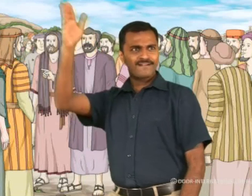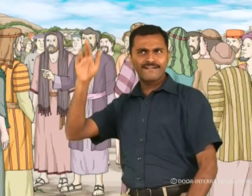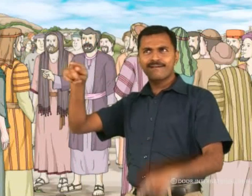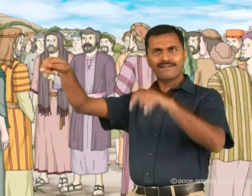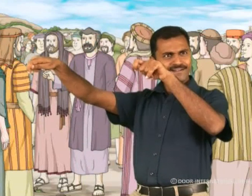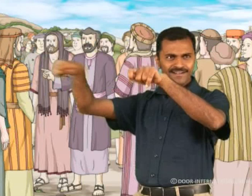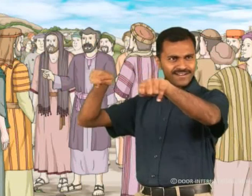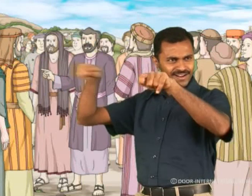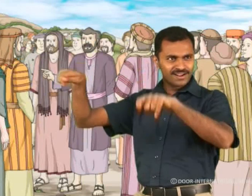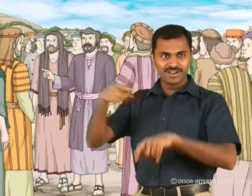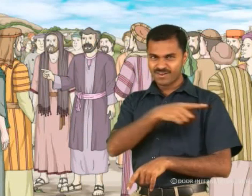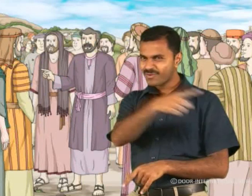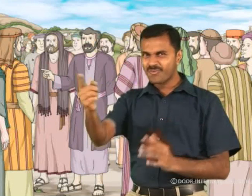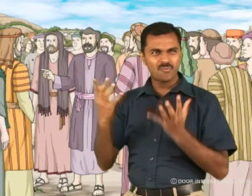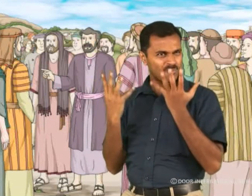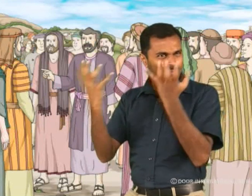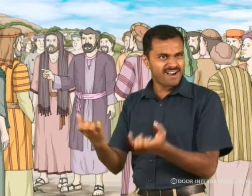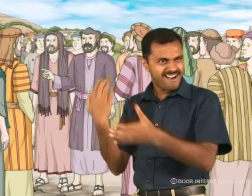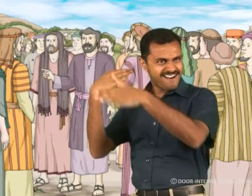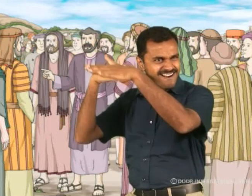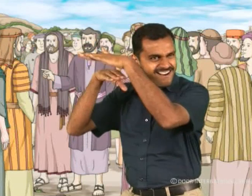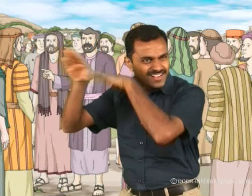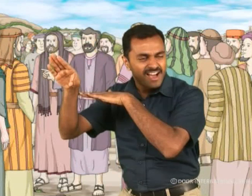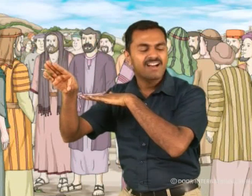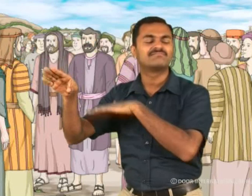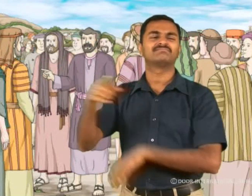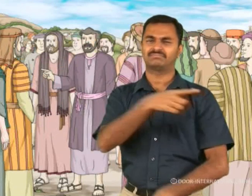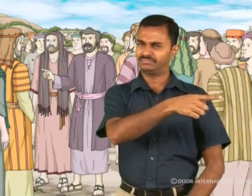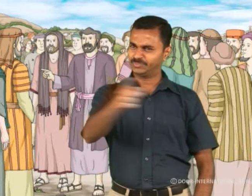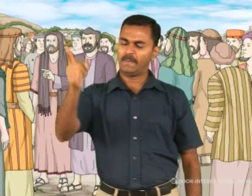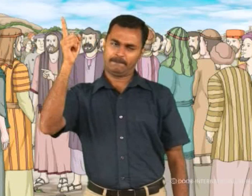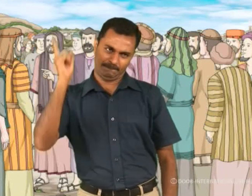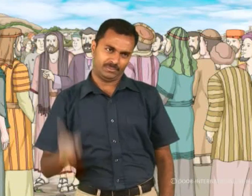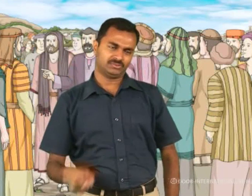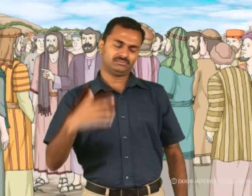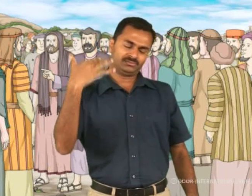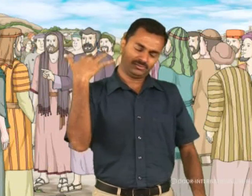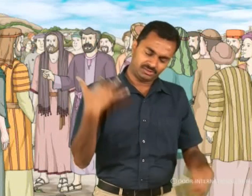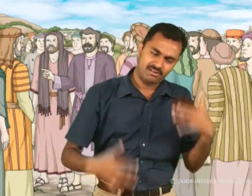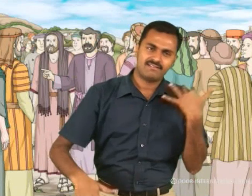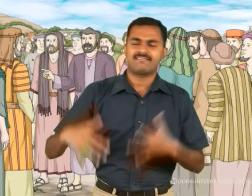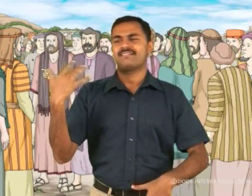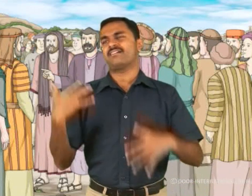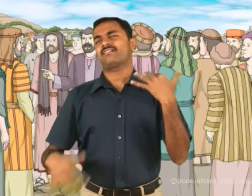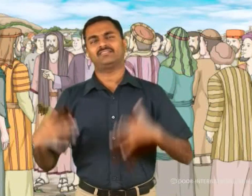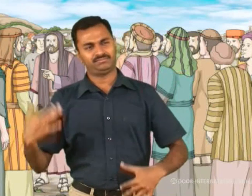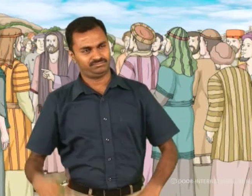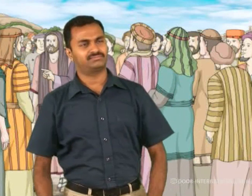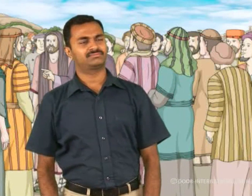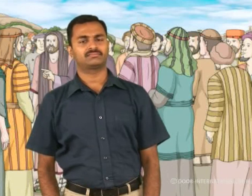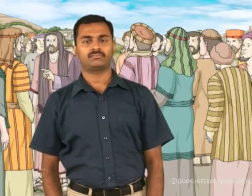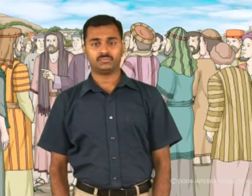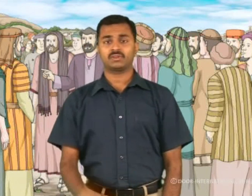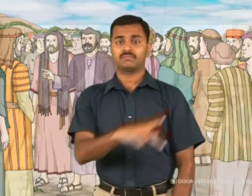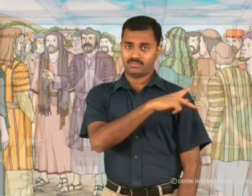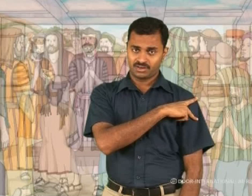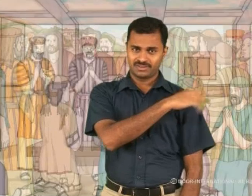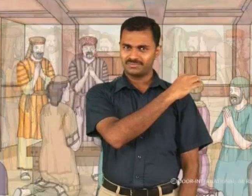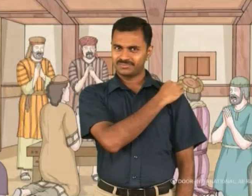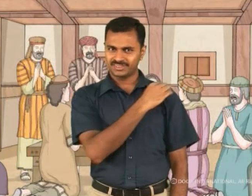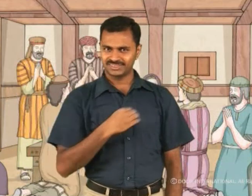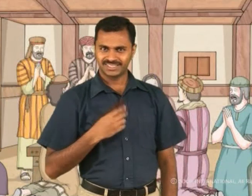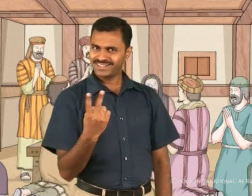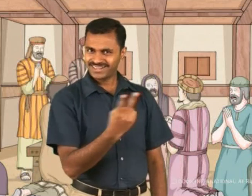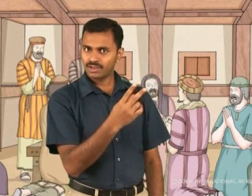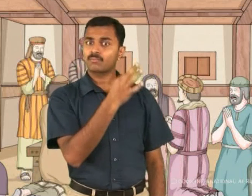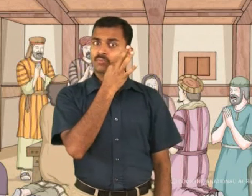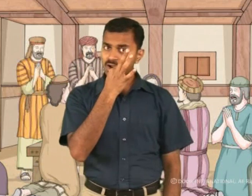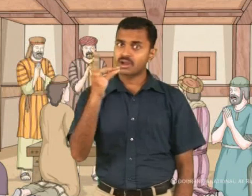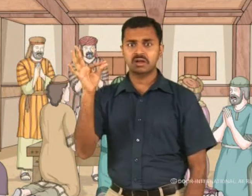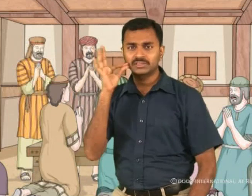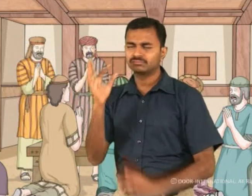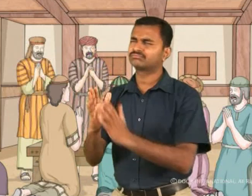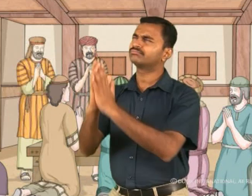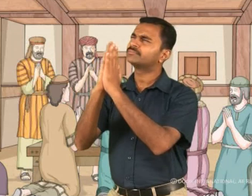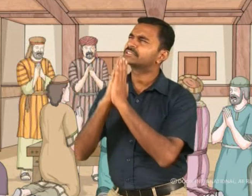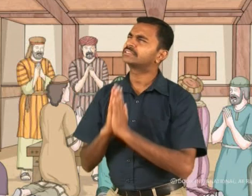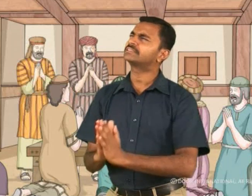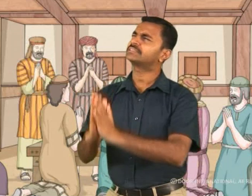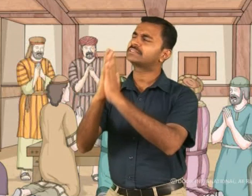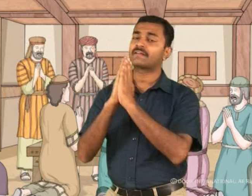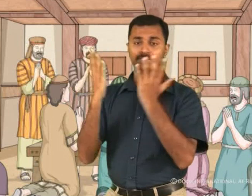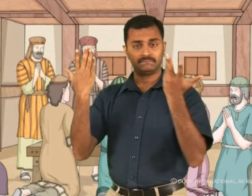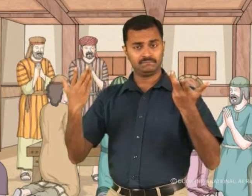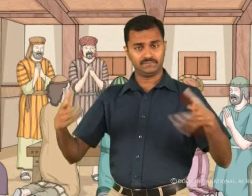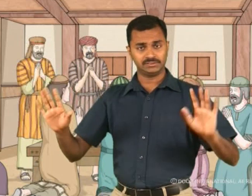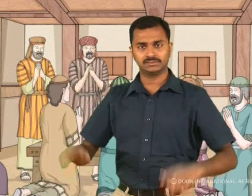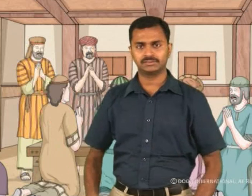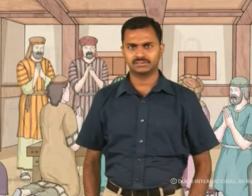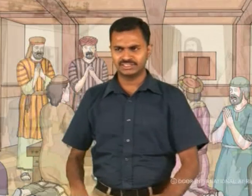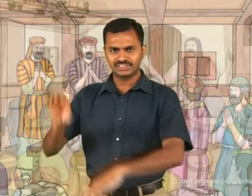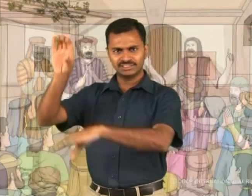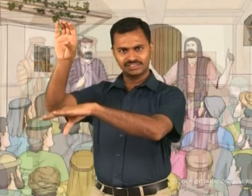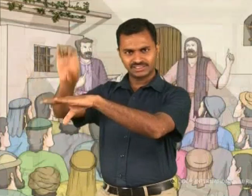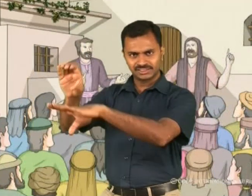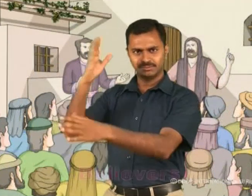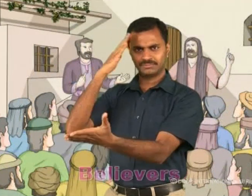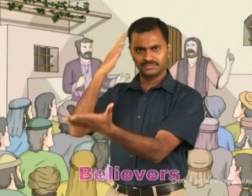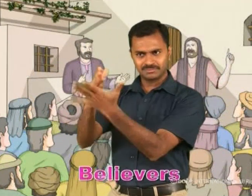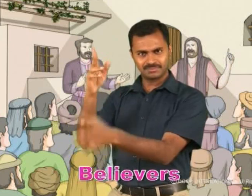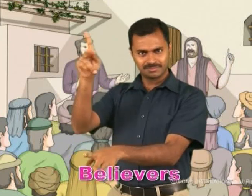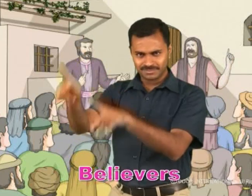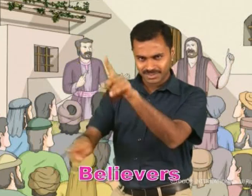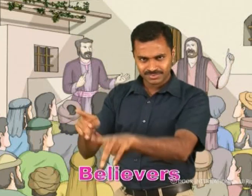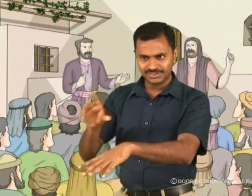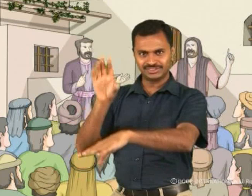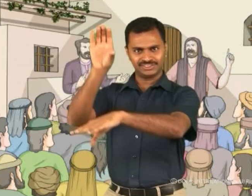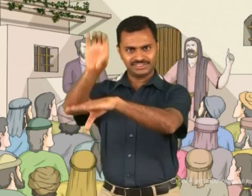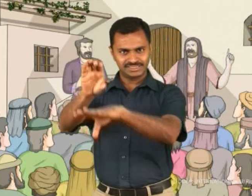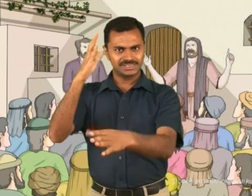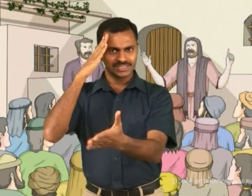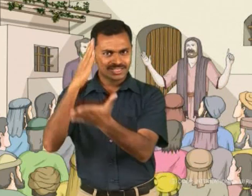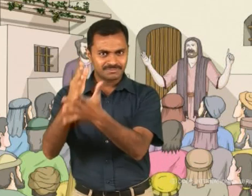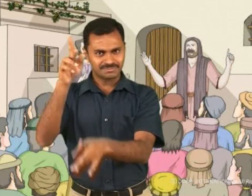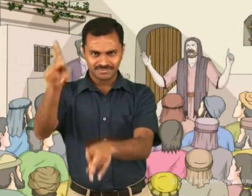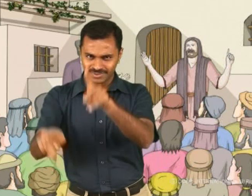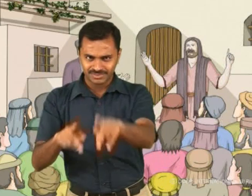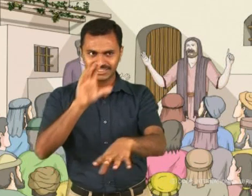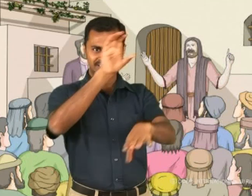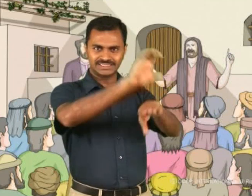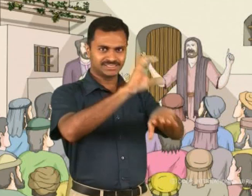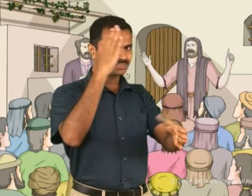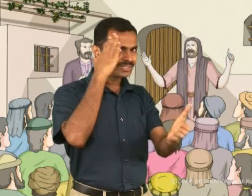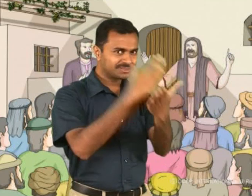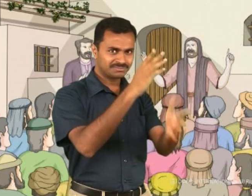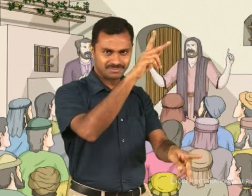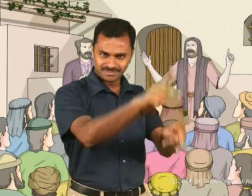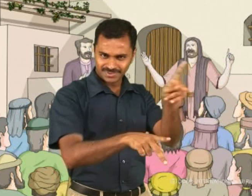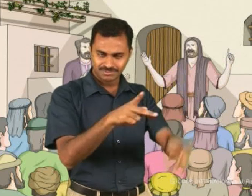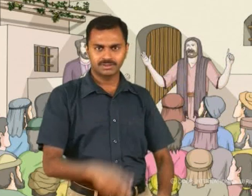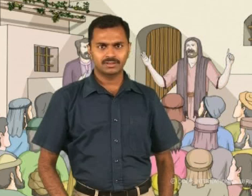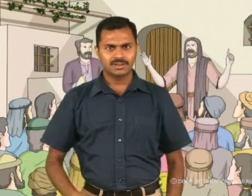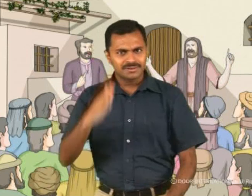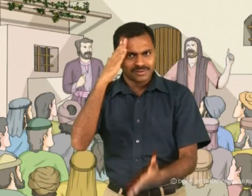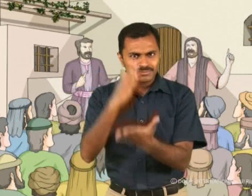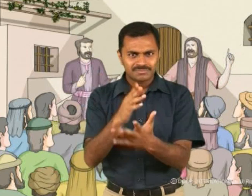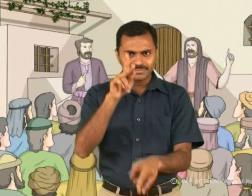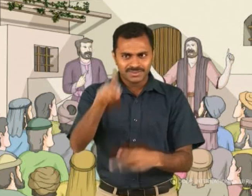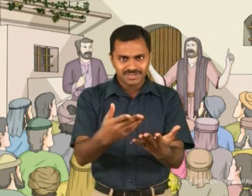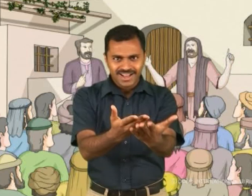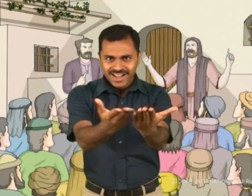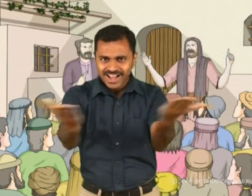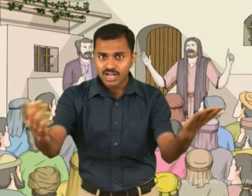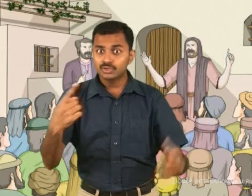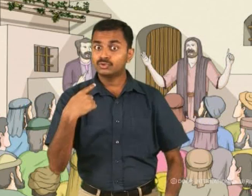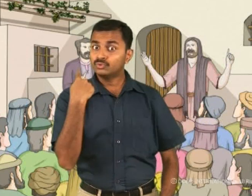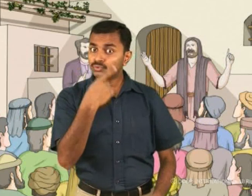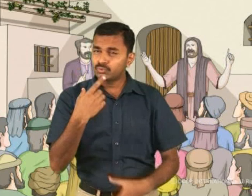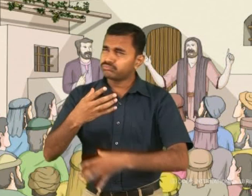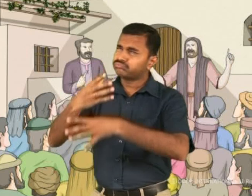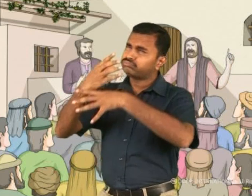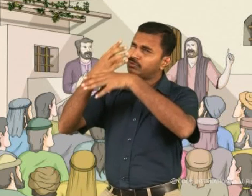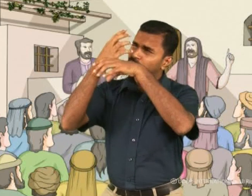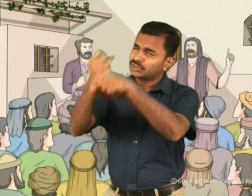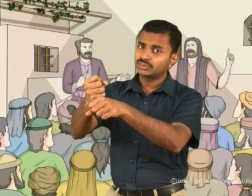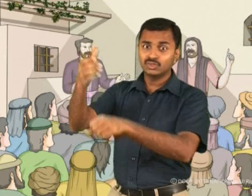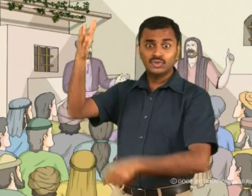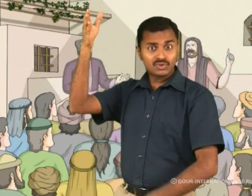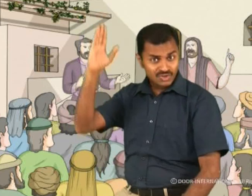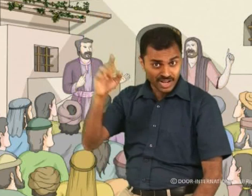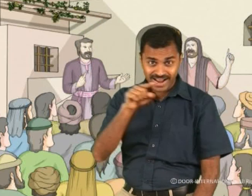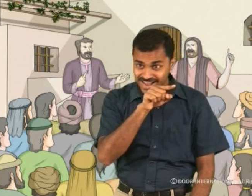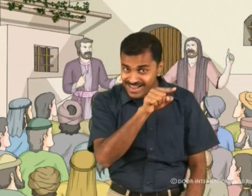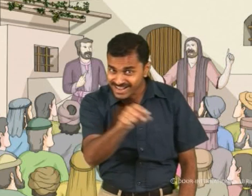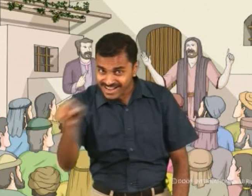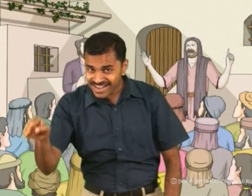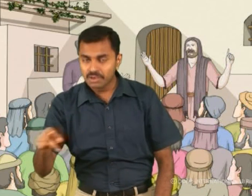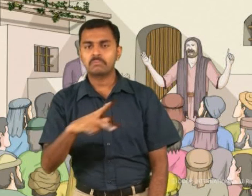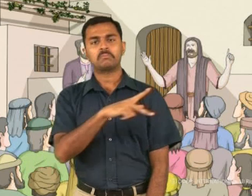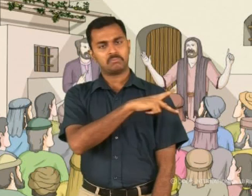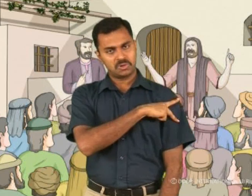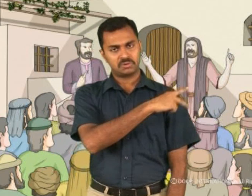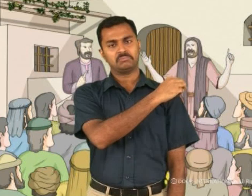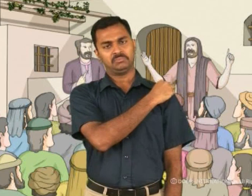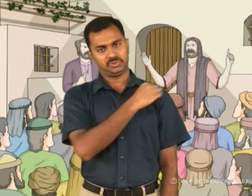“We must endure many hardships to enter the kingdom of God,” they said.